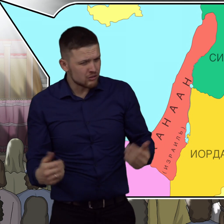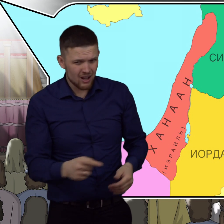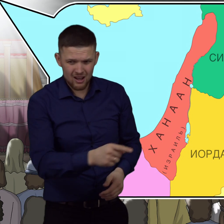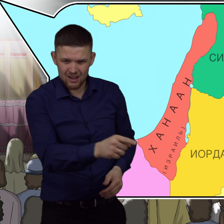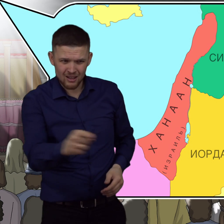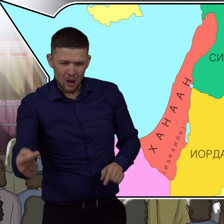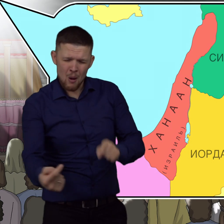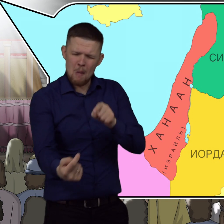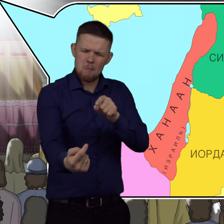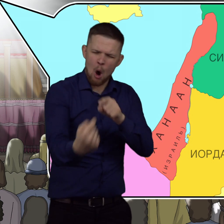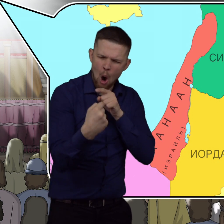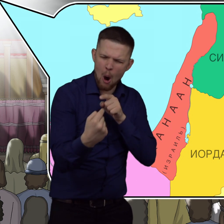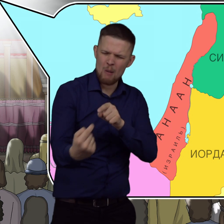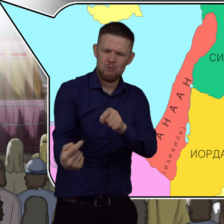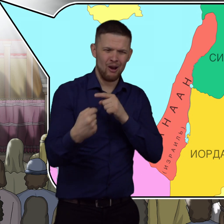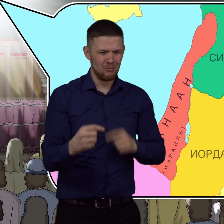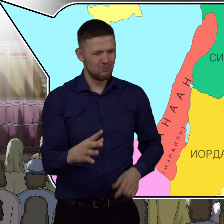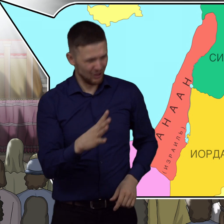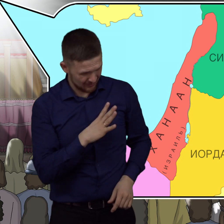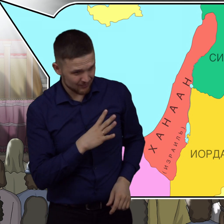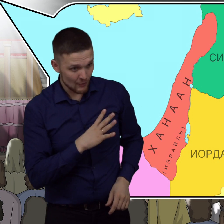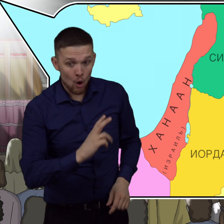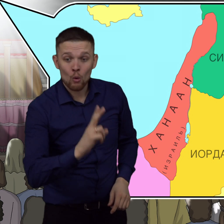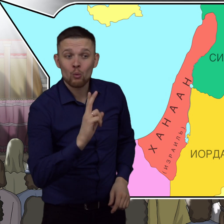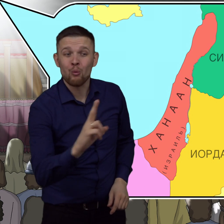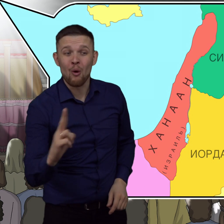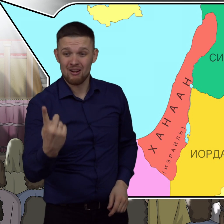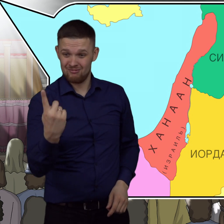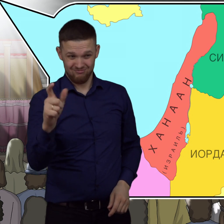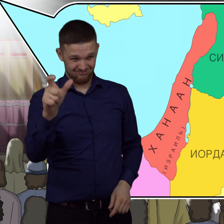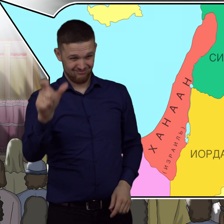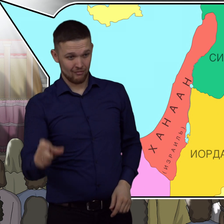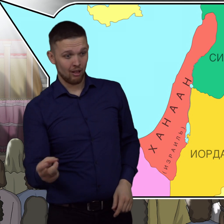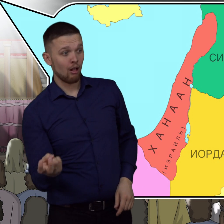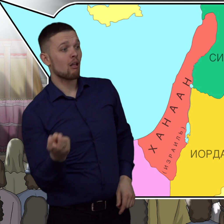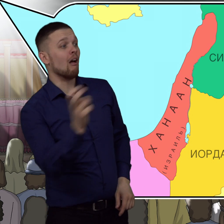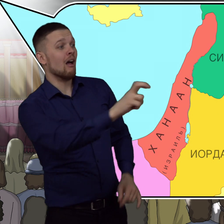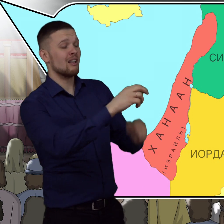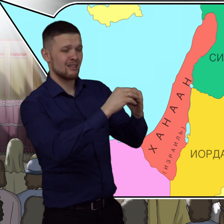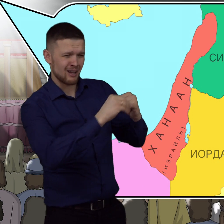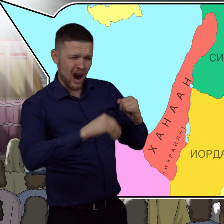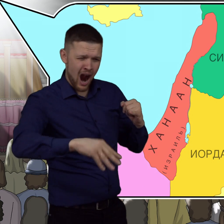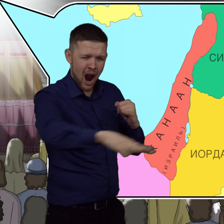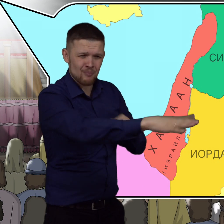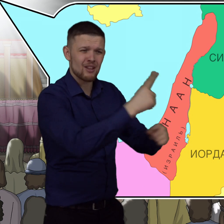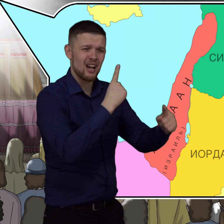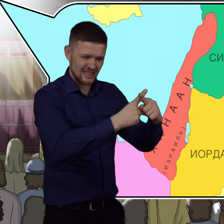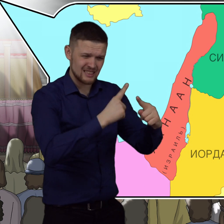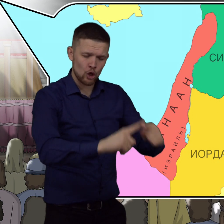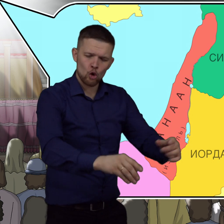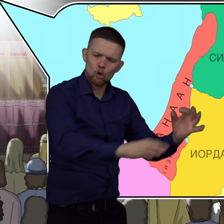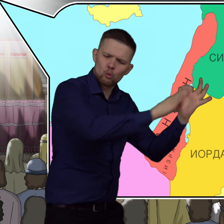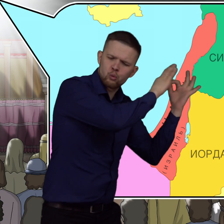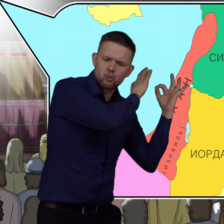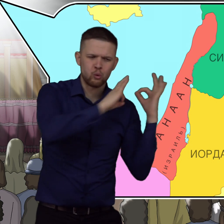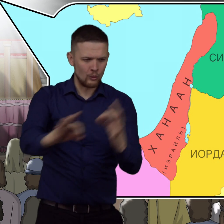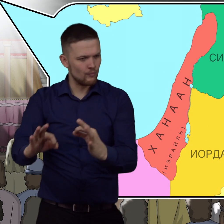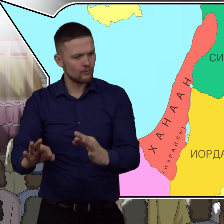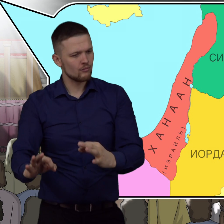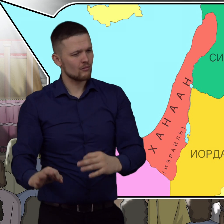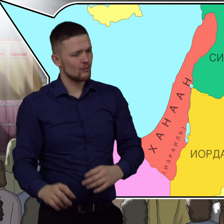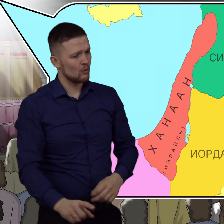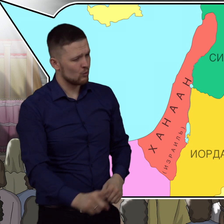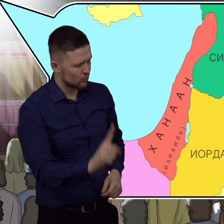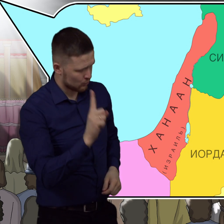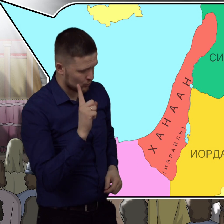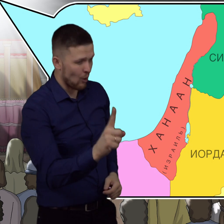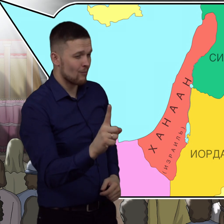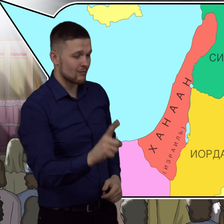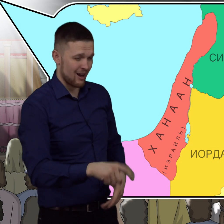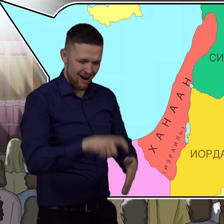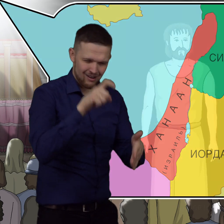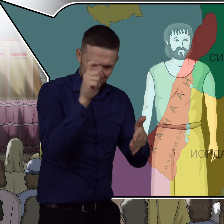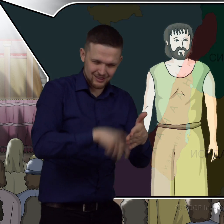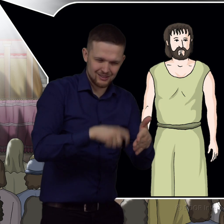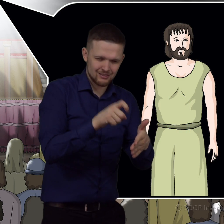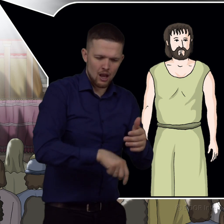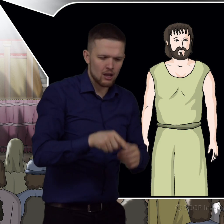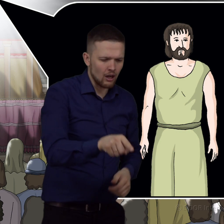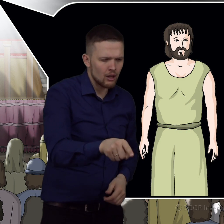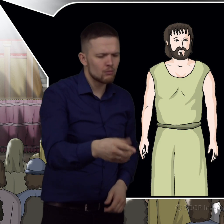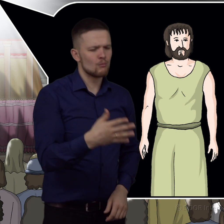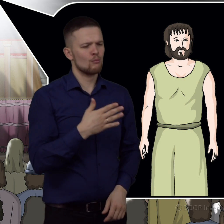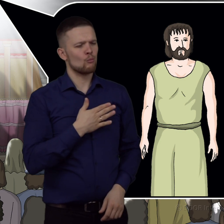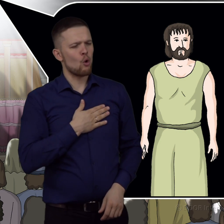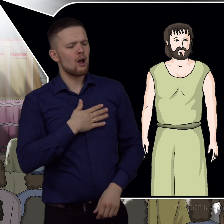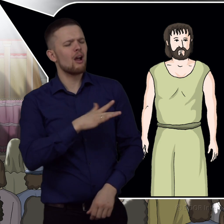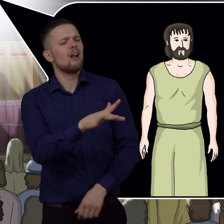None of those who have treated Me with contempt will see it.